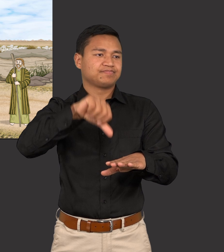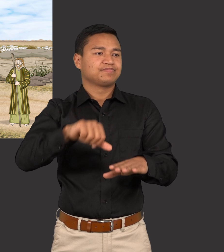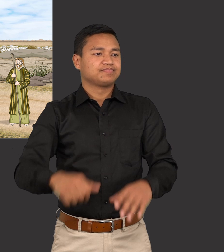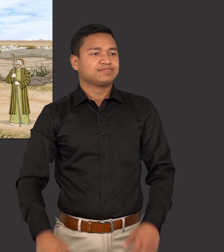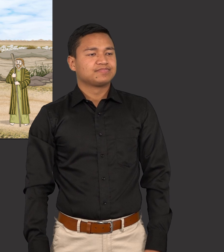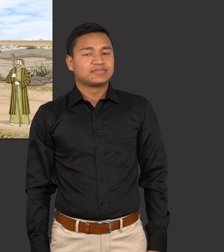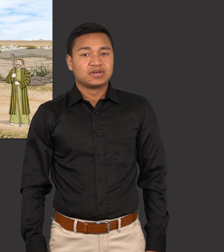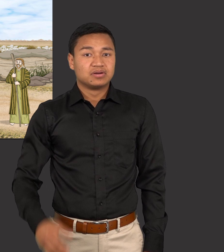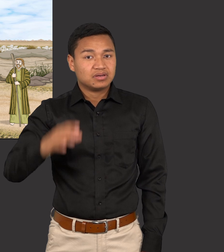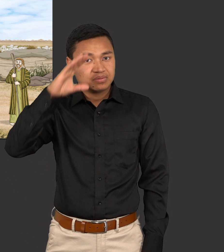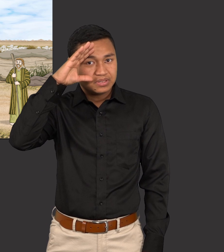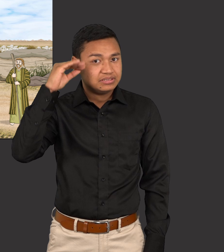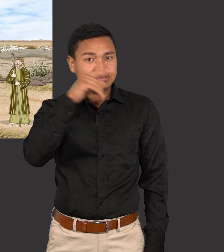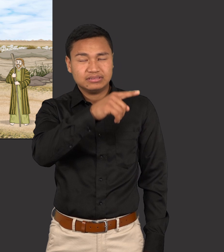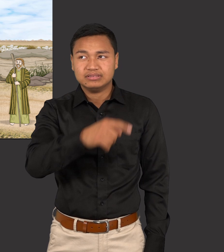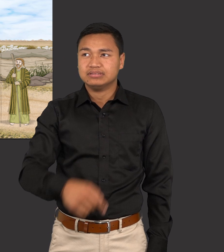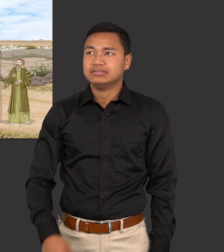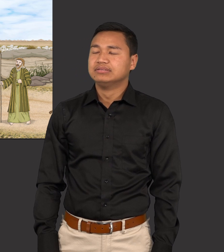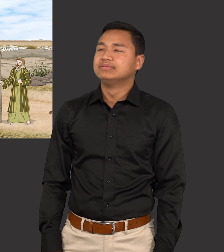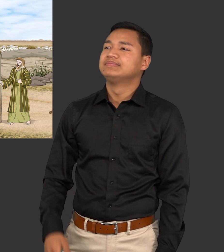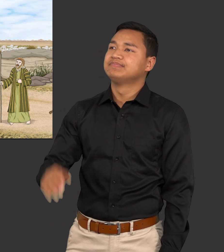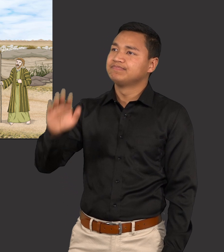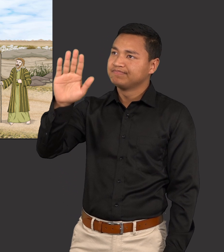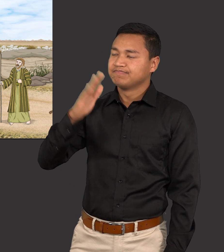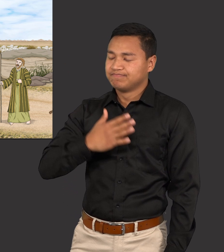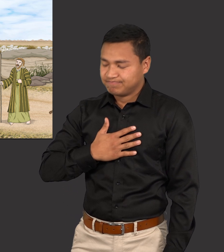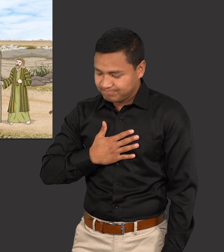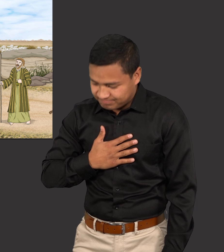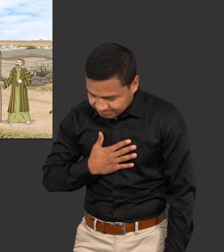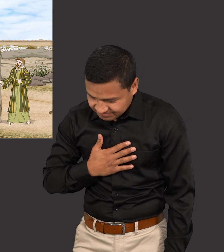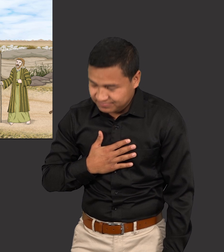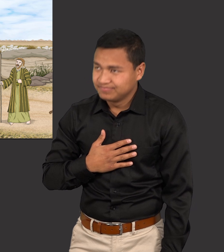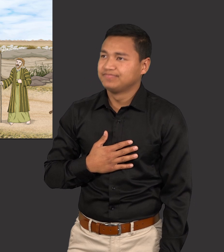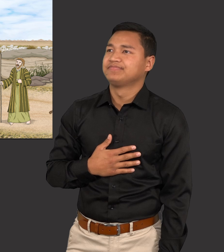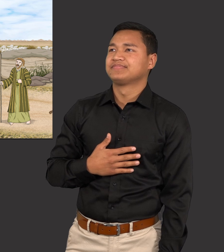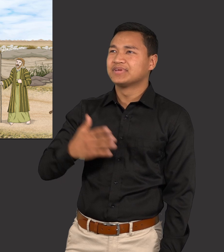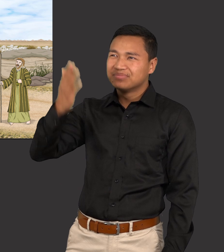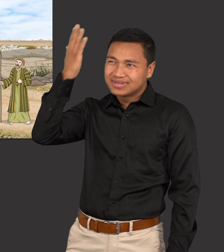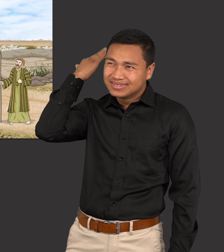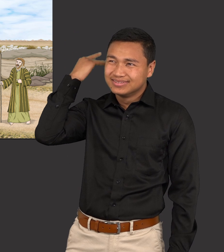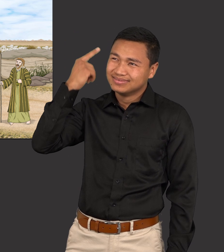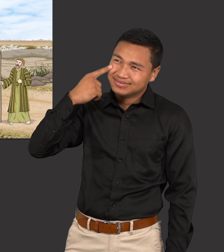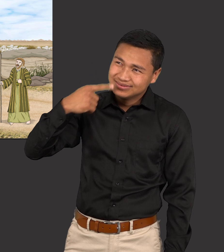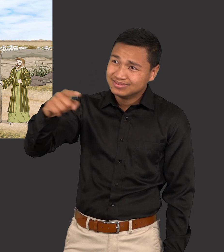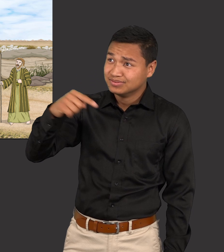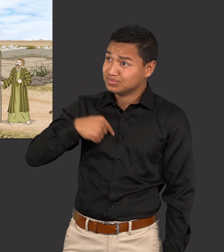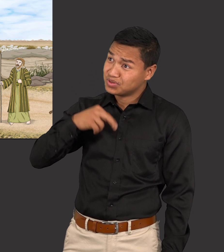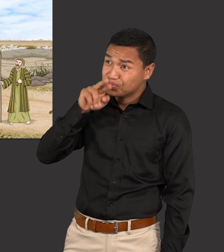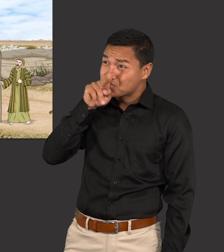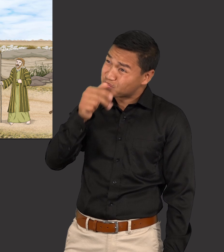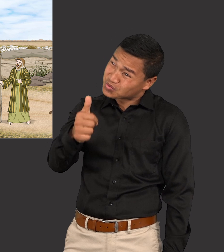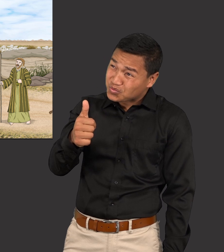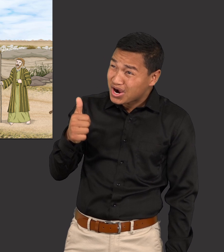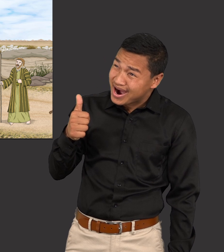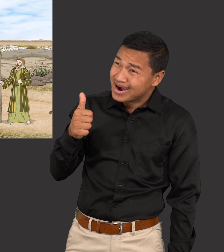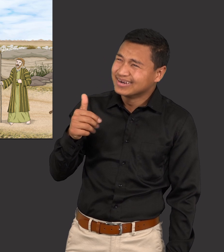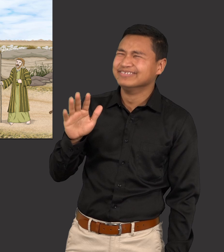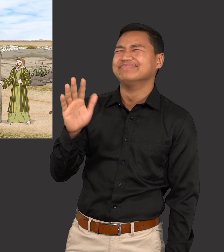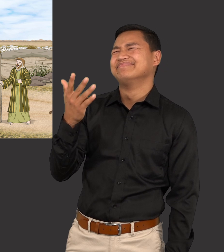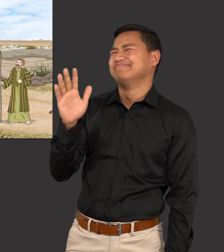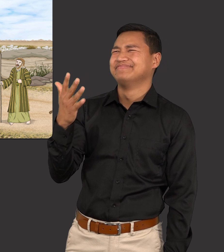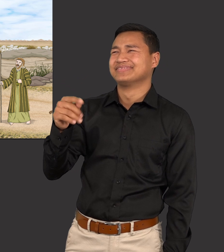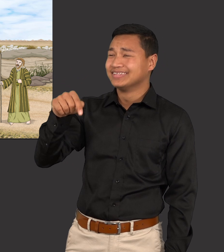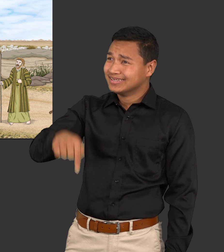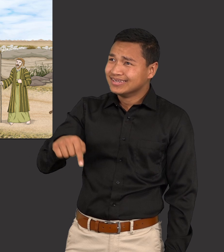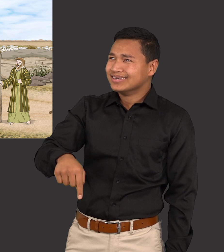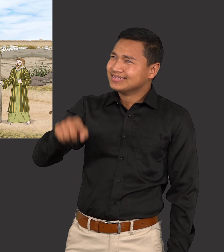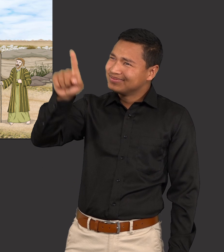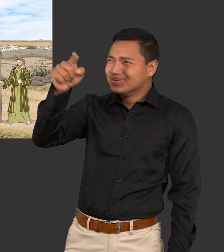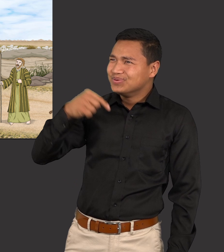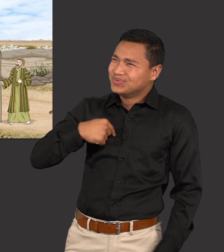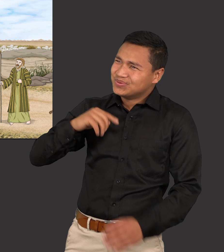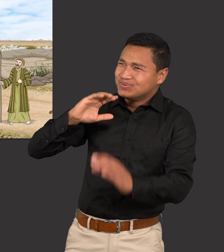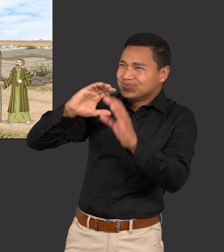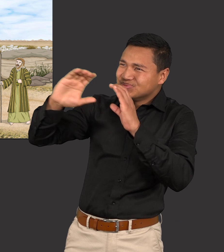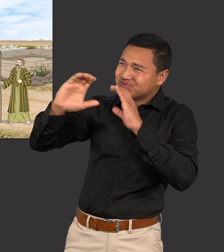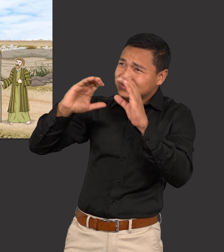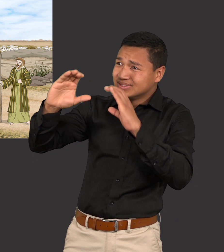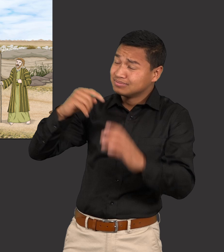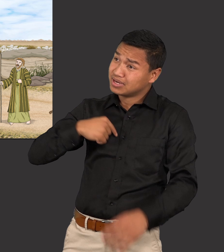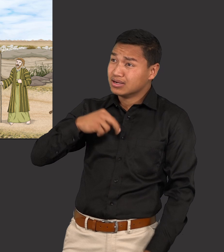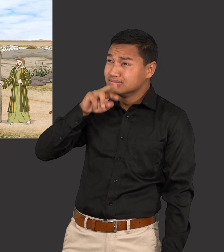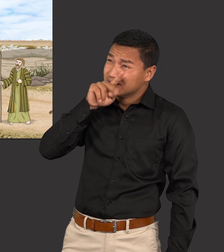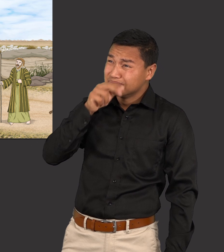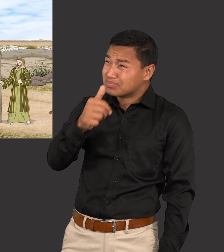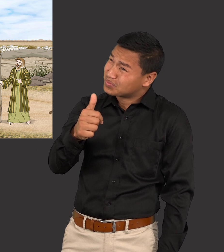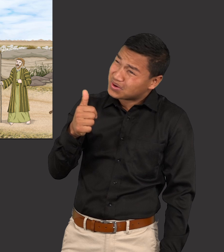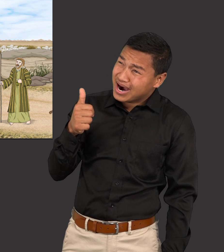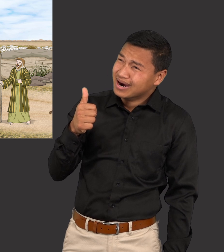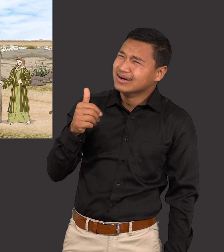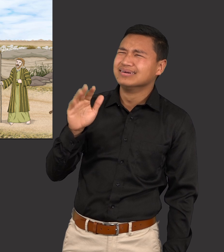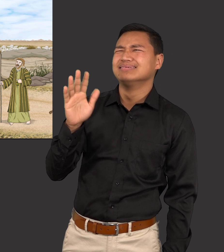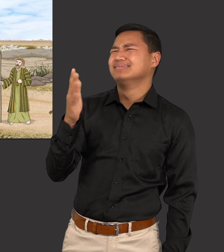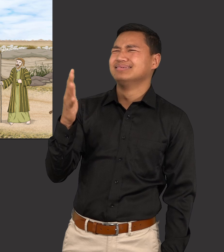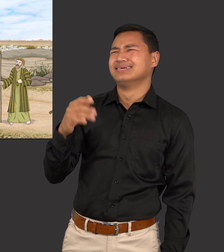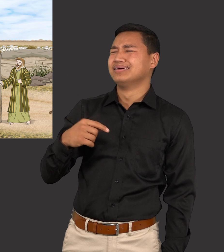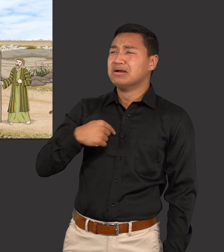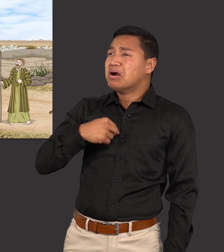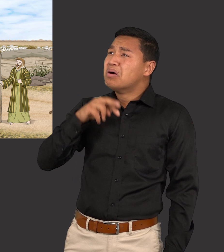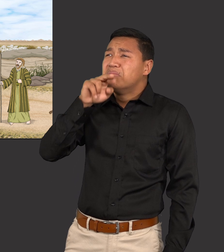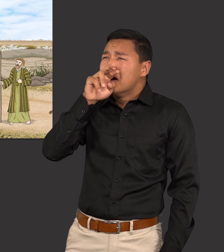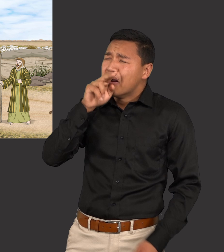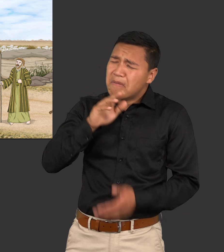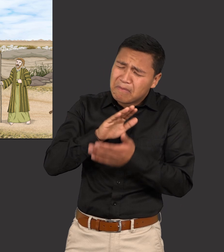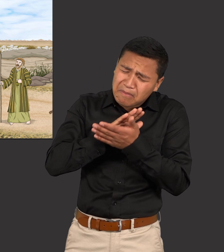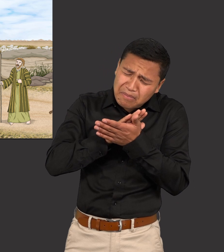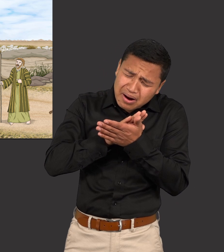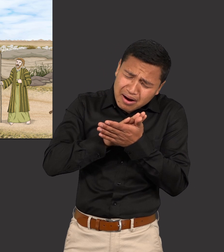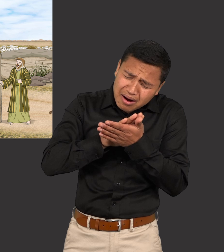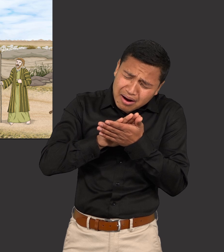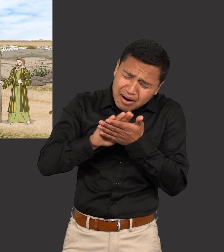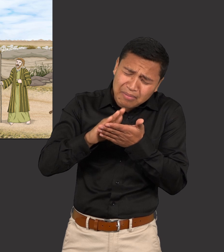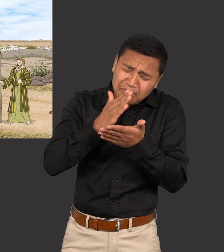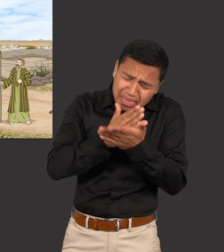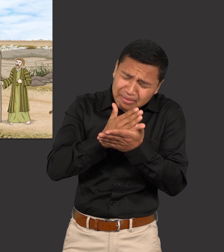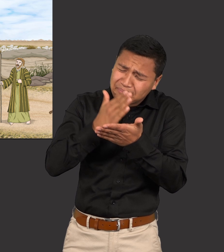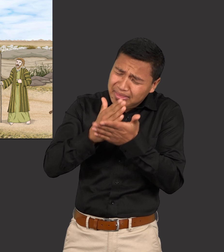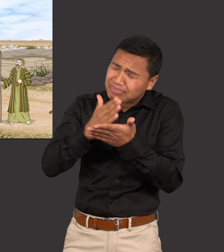Then the water you take from the Nile will become blood on the ground.”